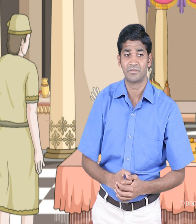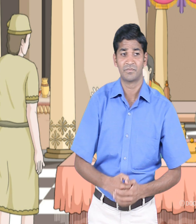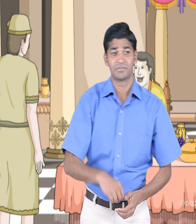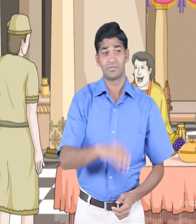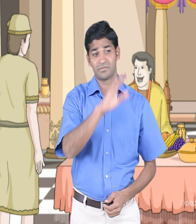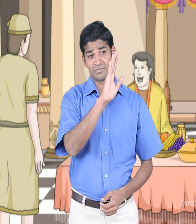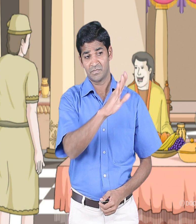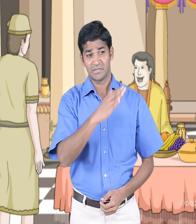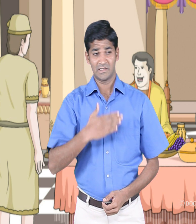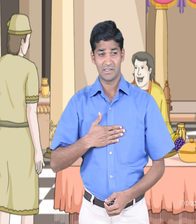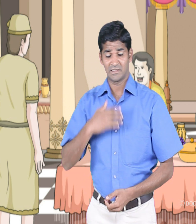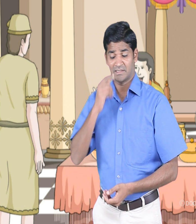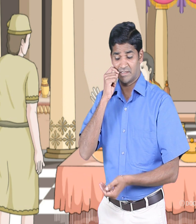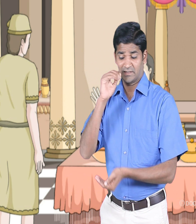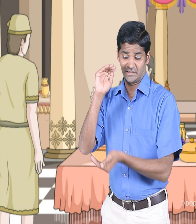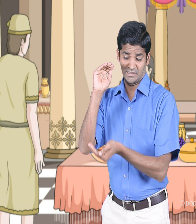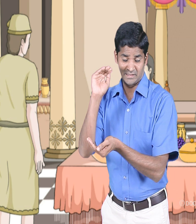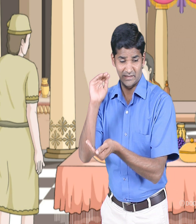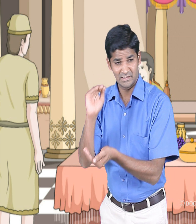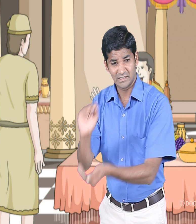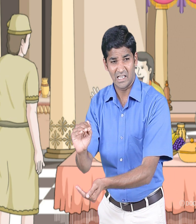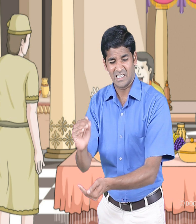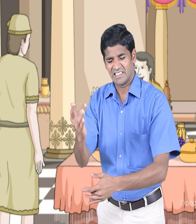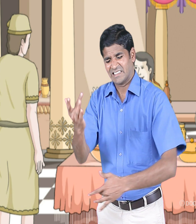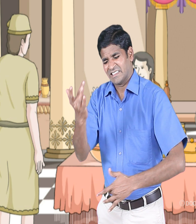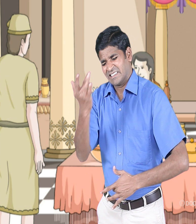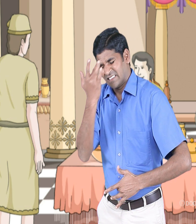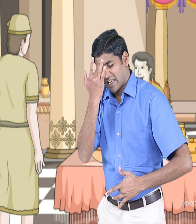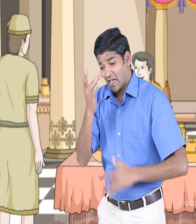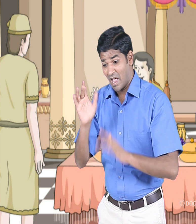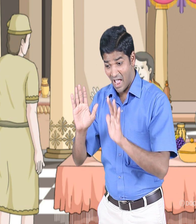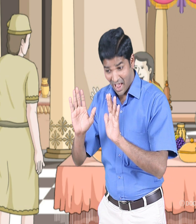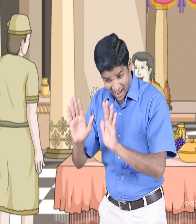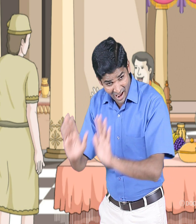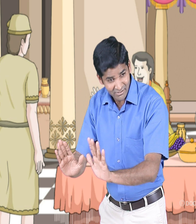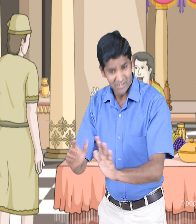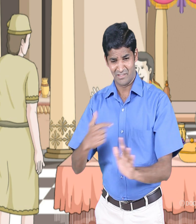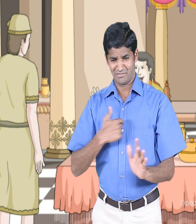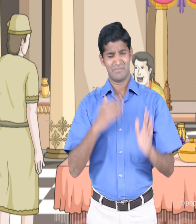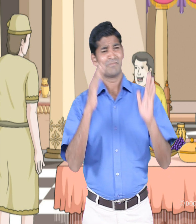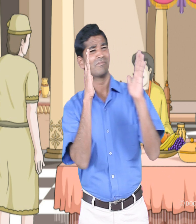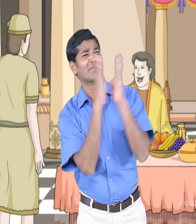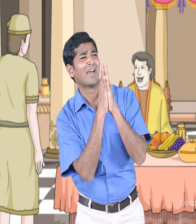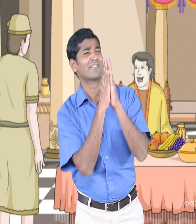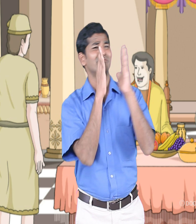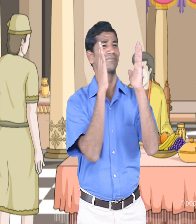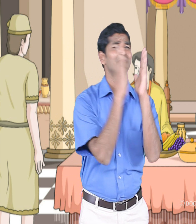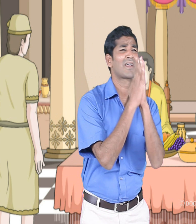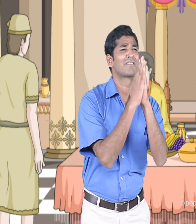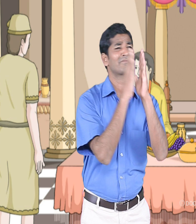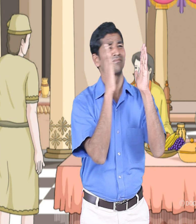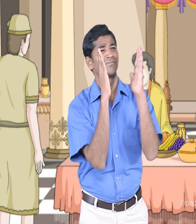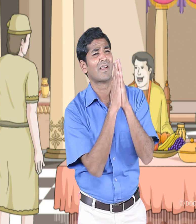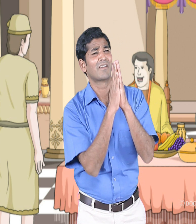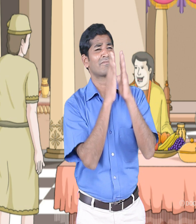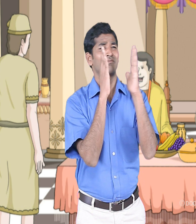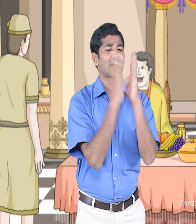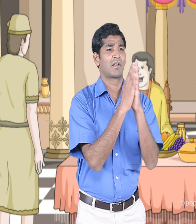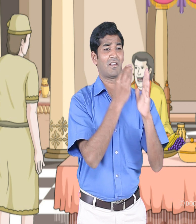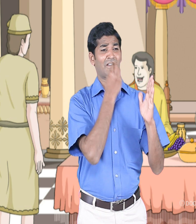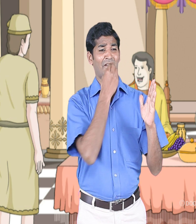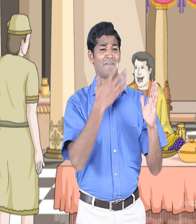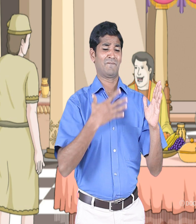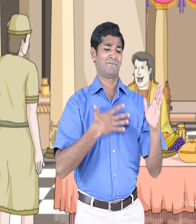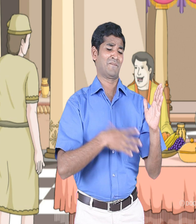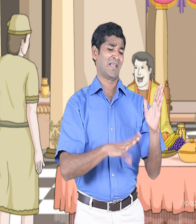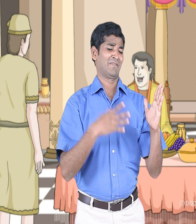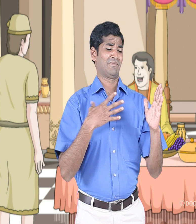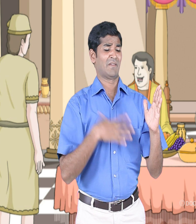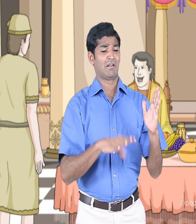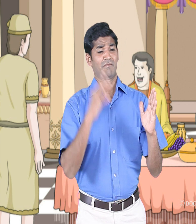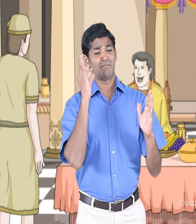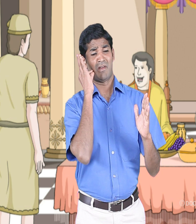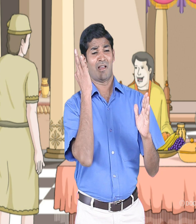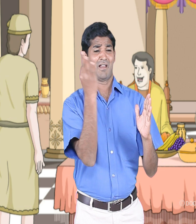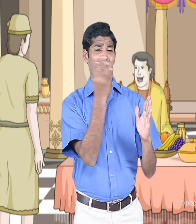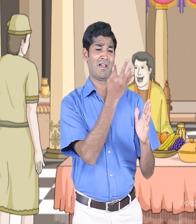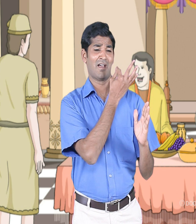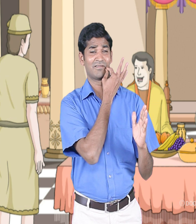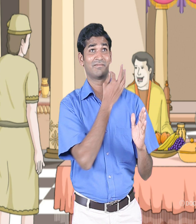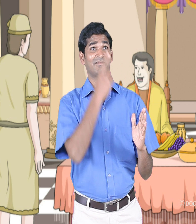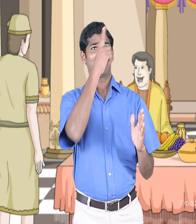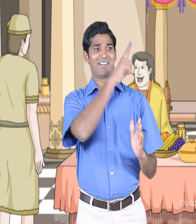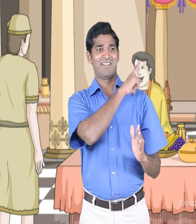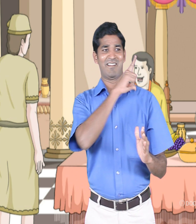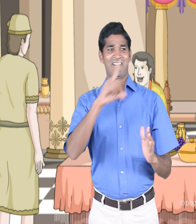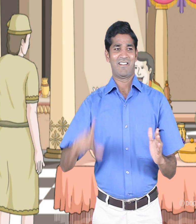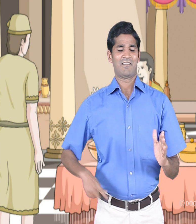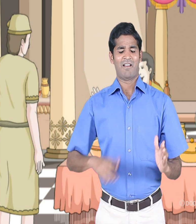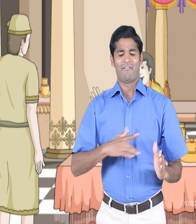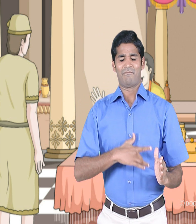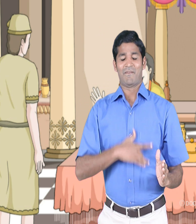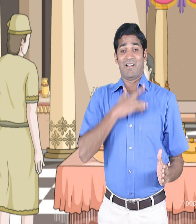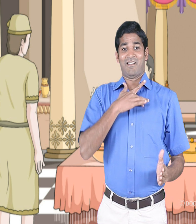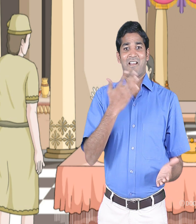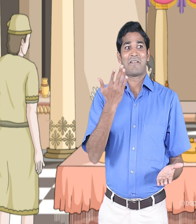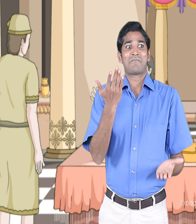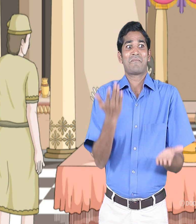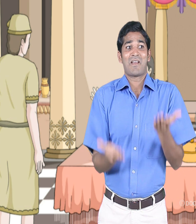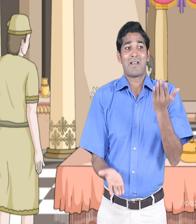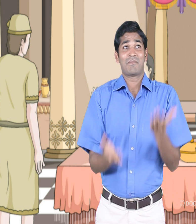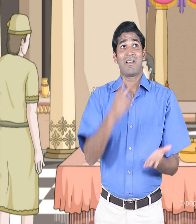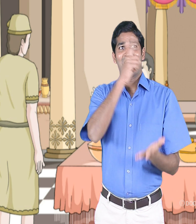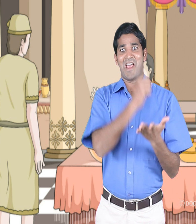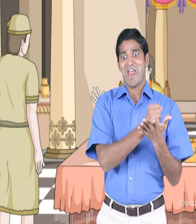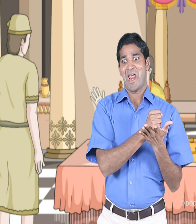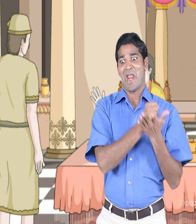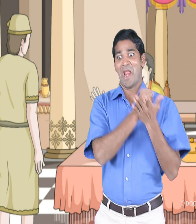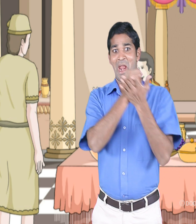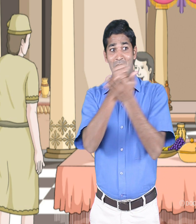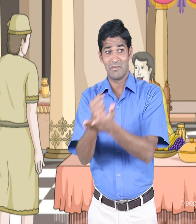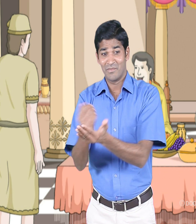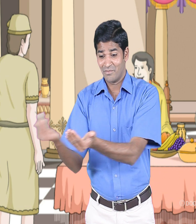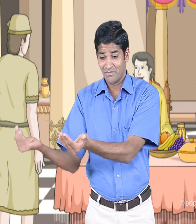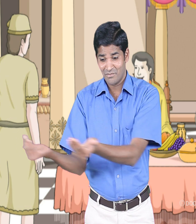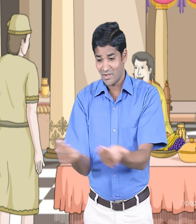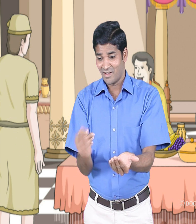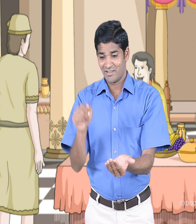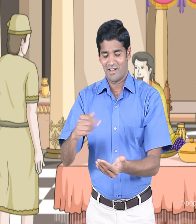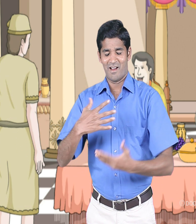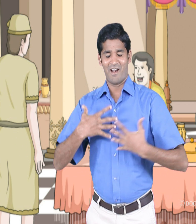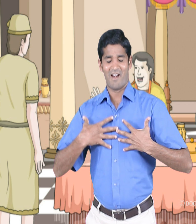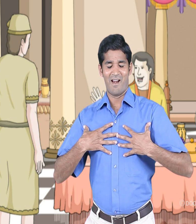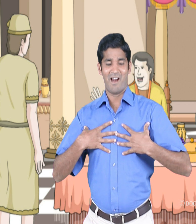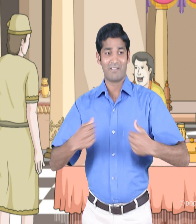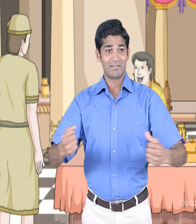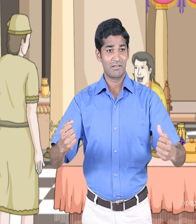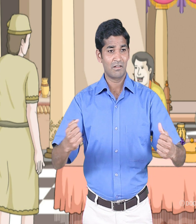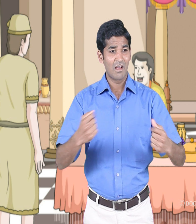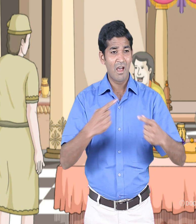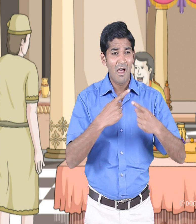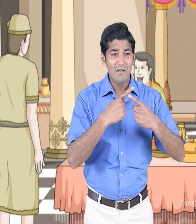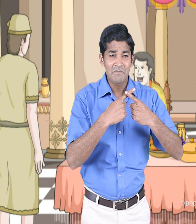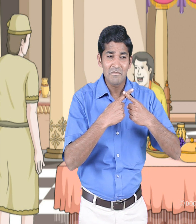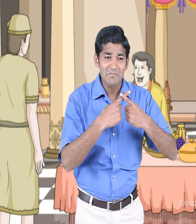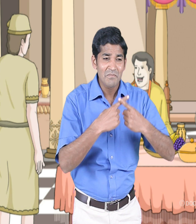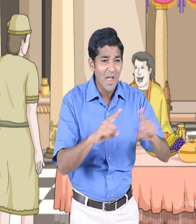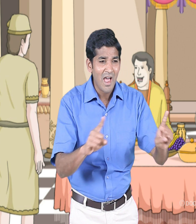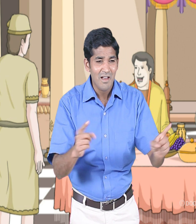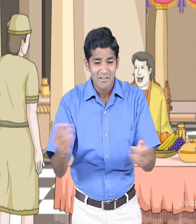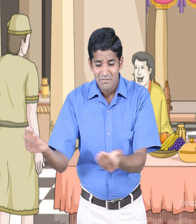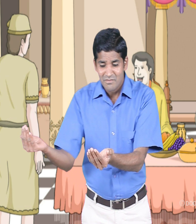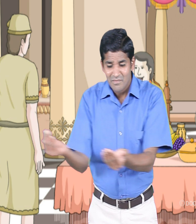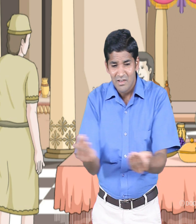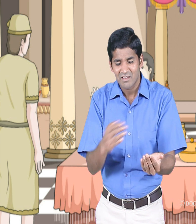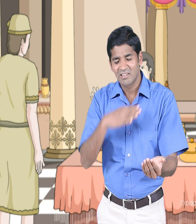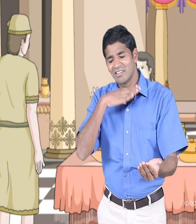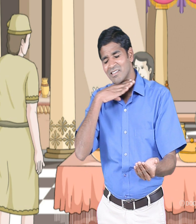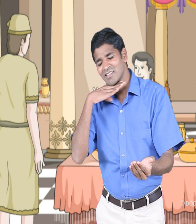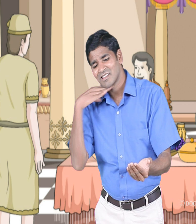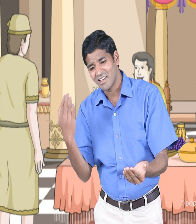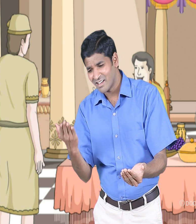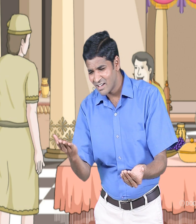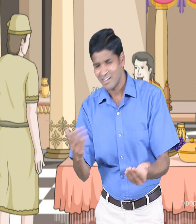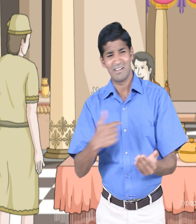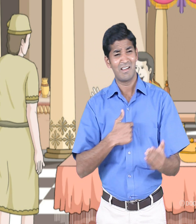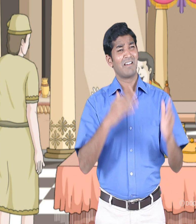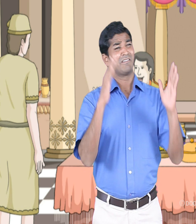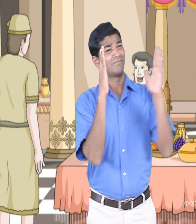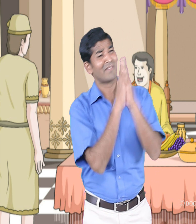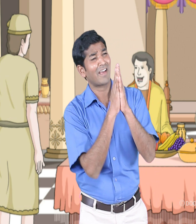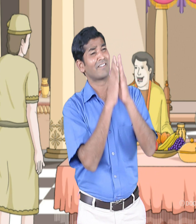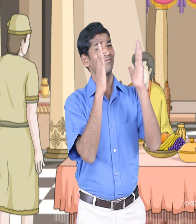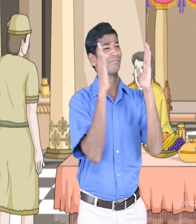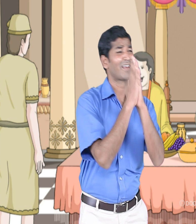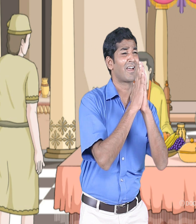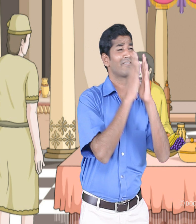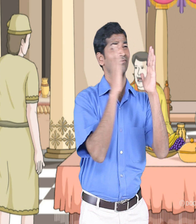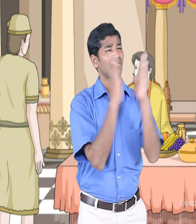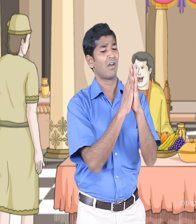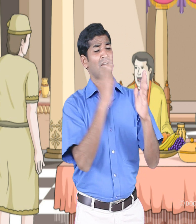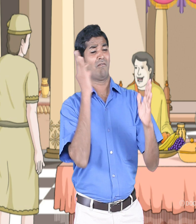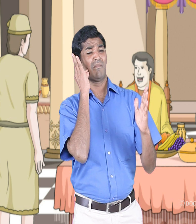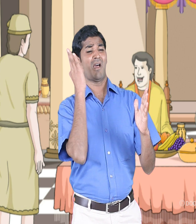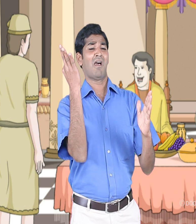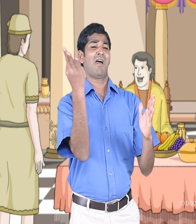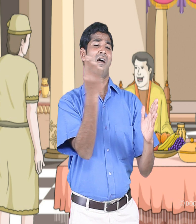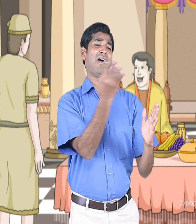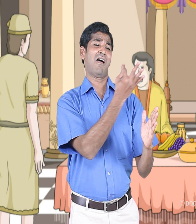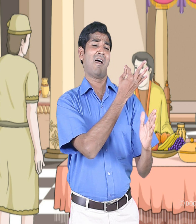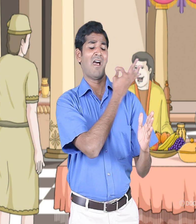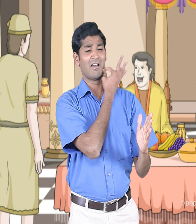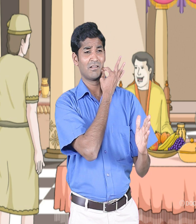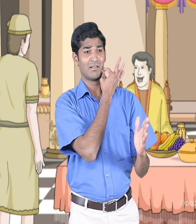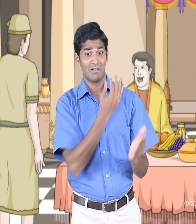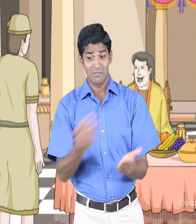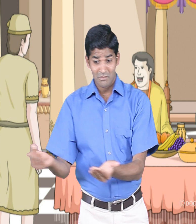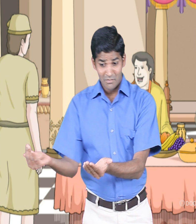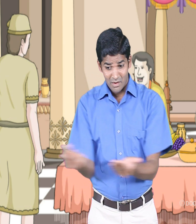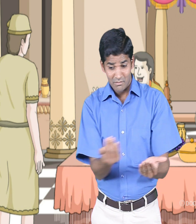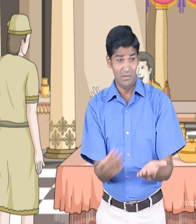David answered, “While the child was alive, I fasted and wept, for I said, ‘Who knows?